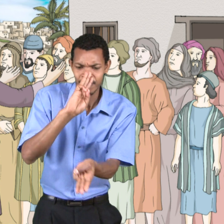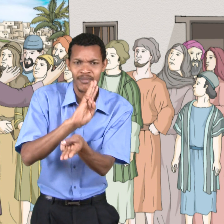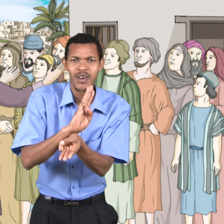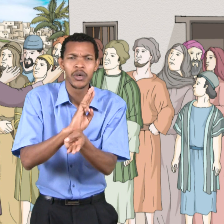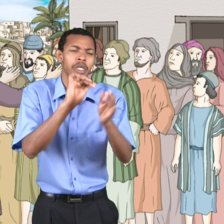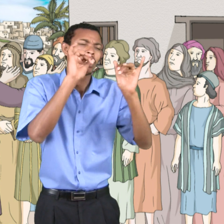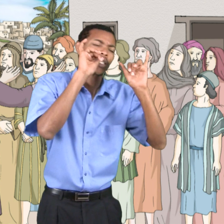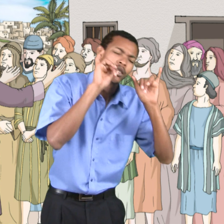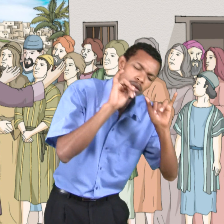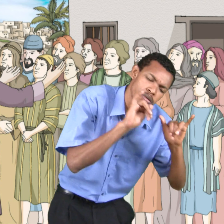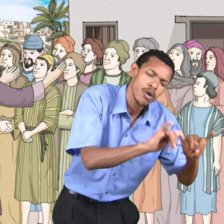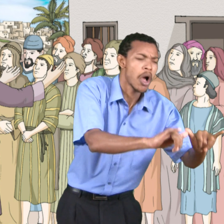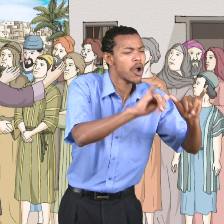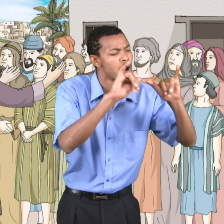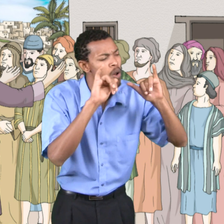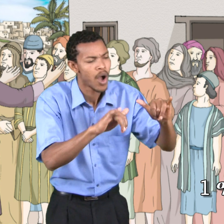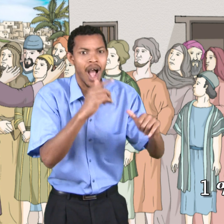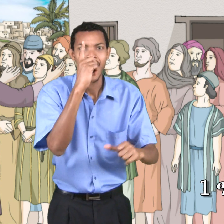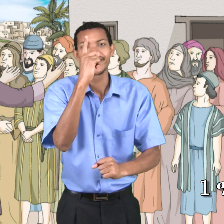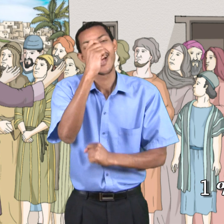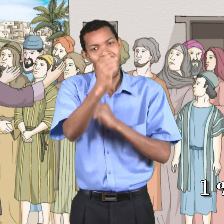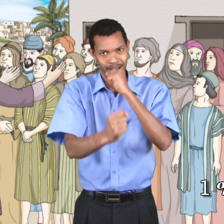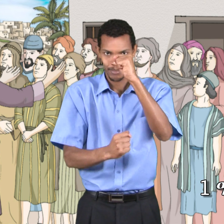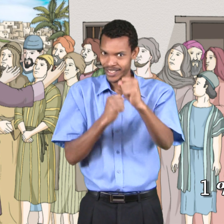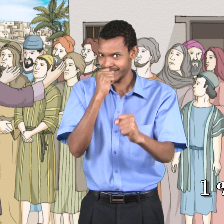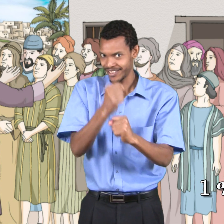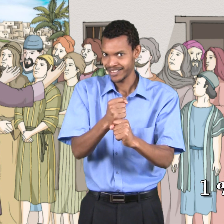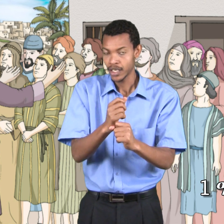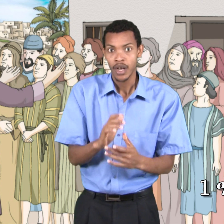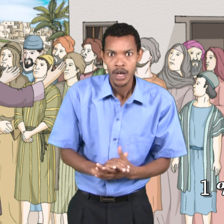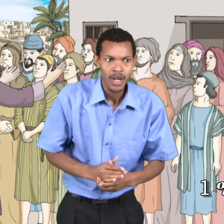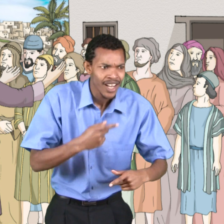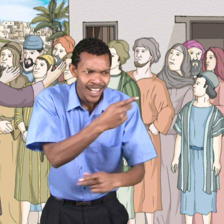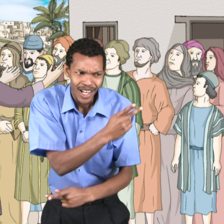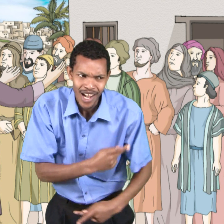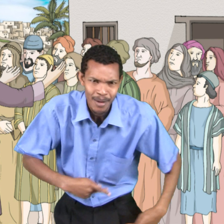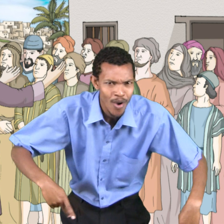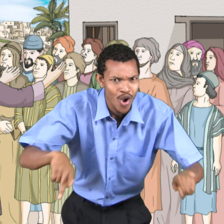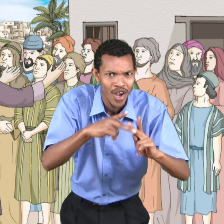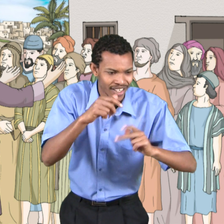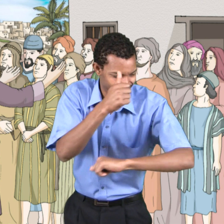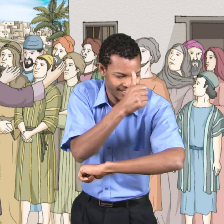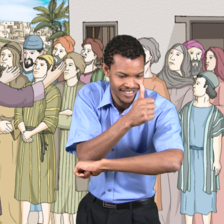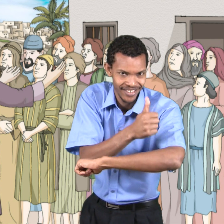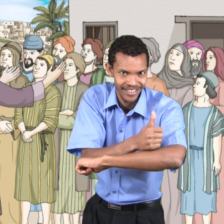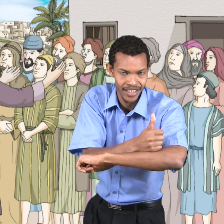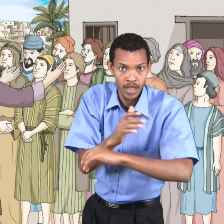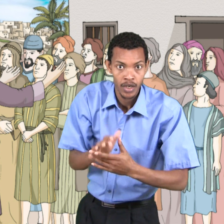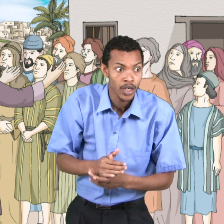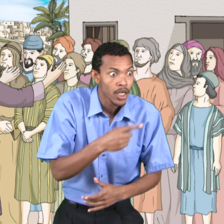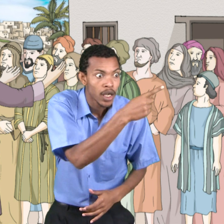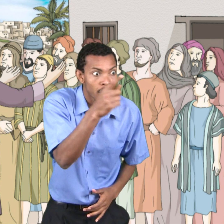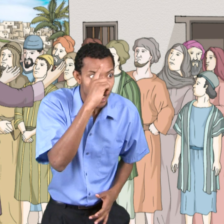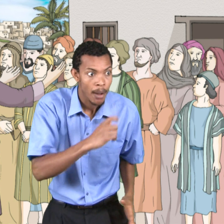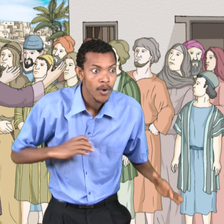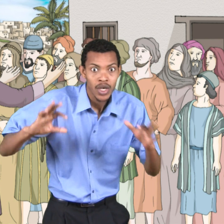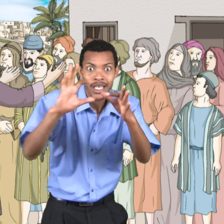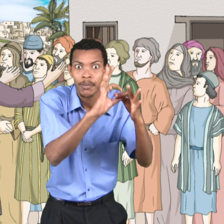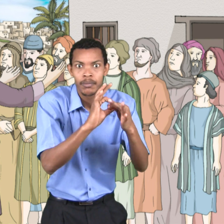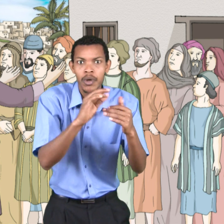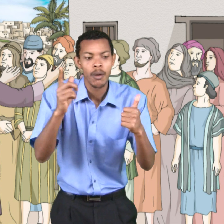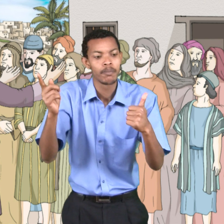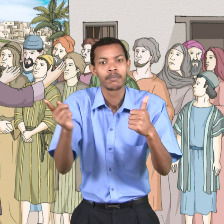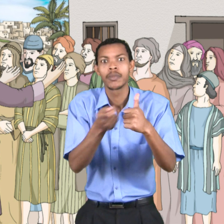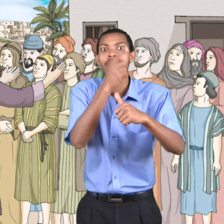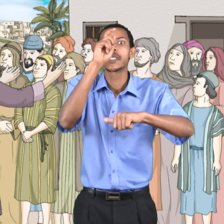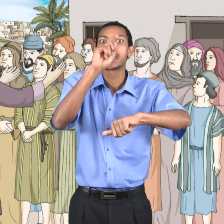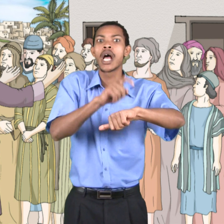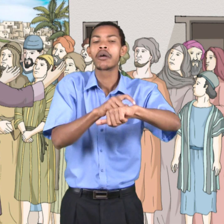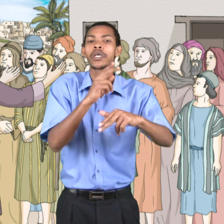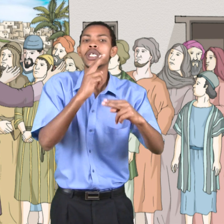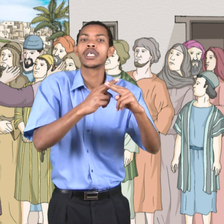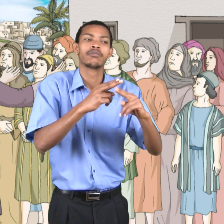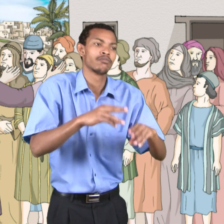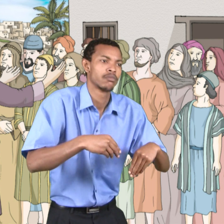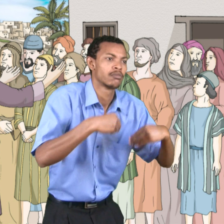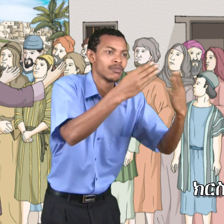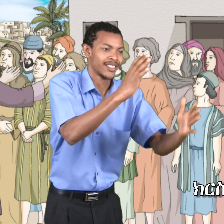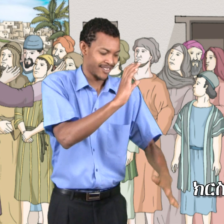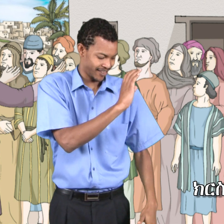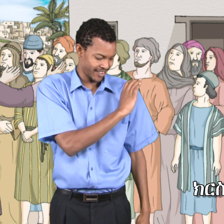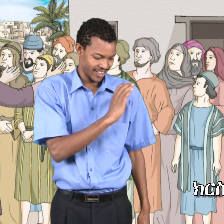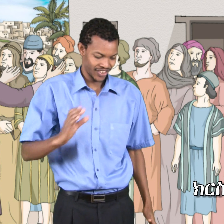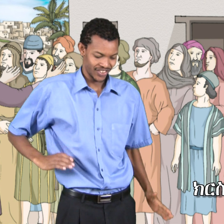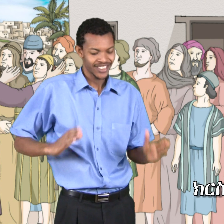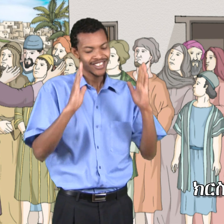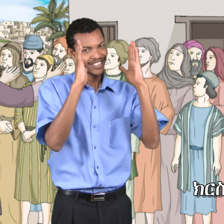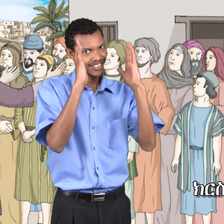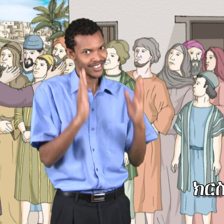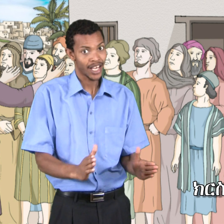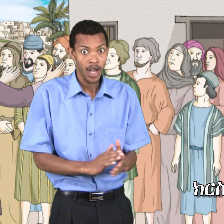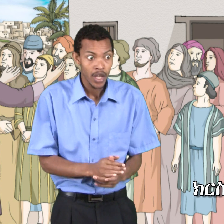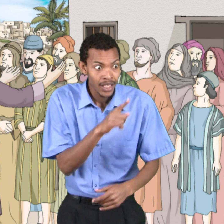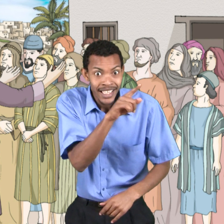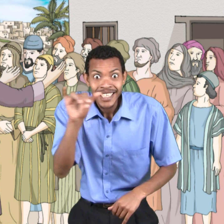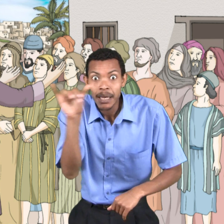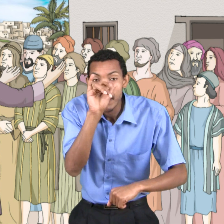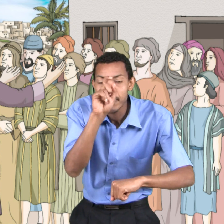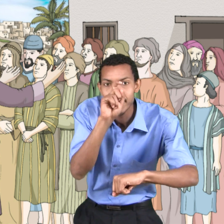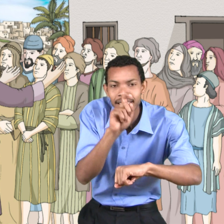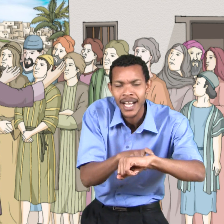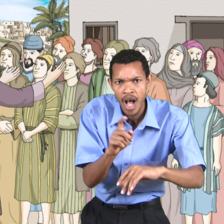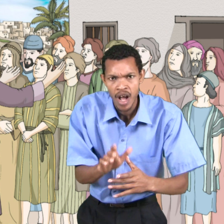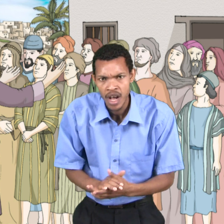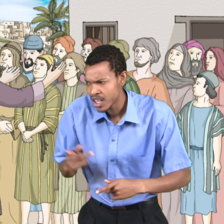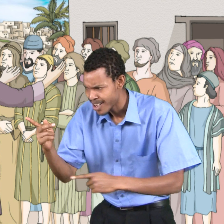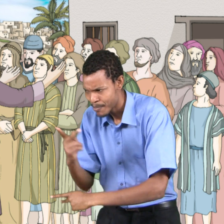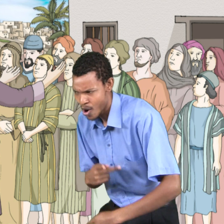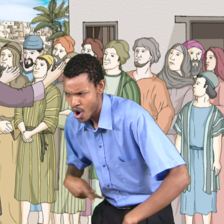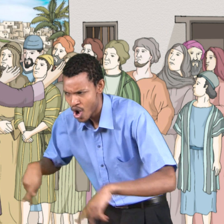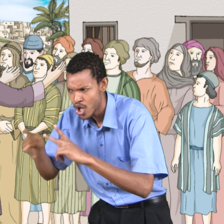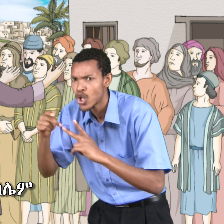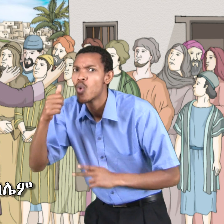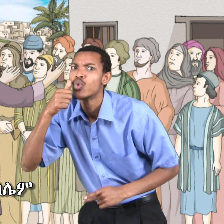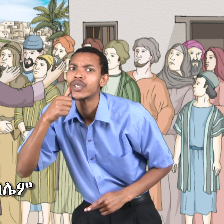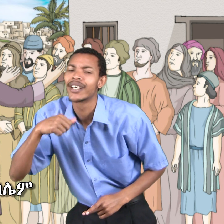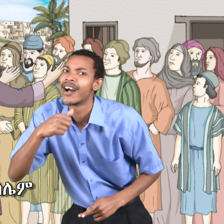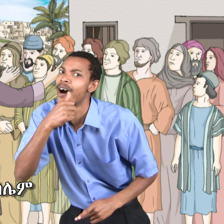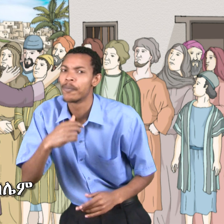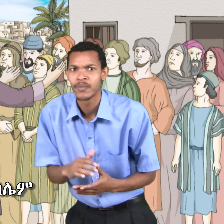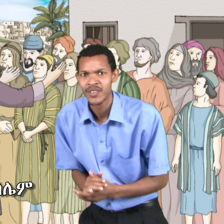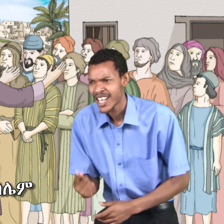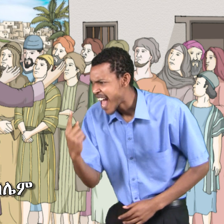The disciples were first called Christians at Antioch.